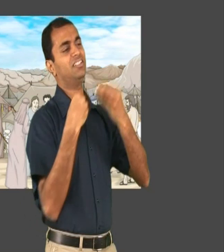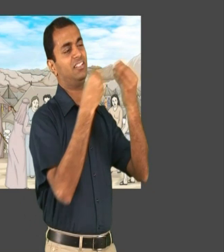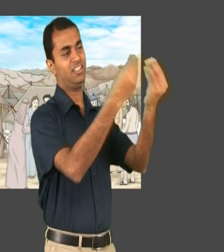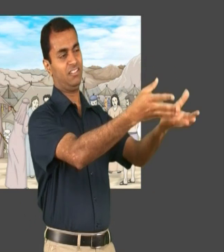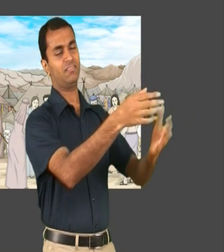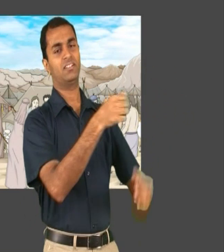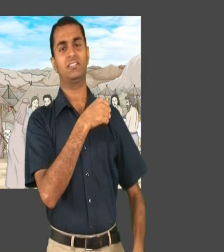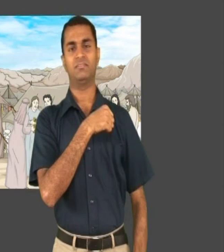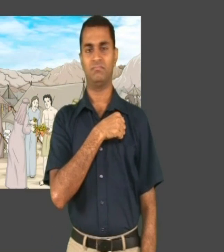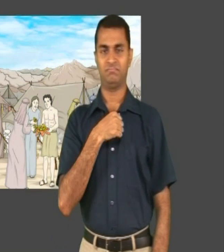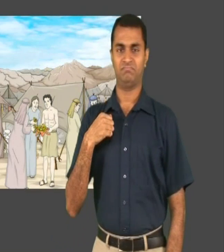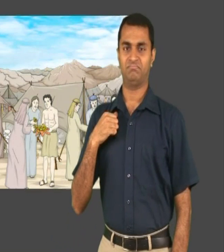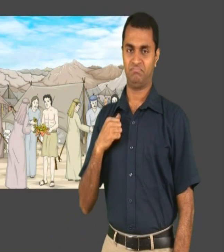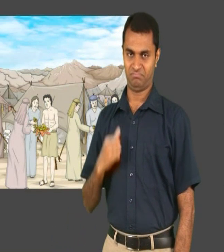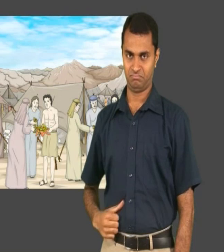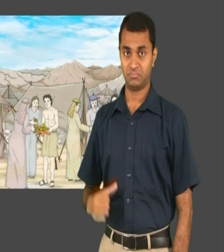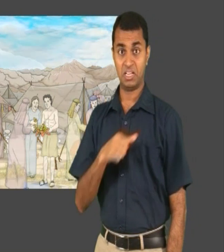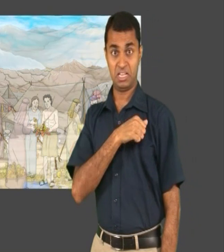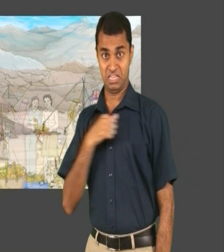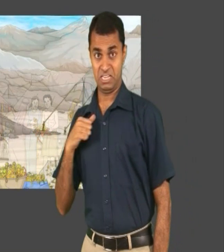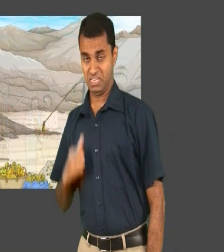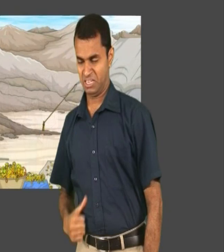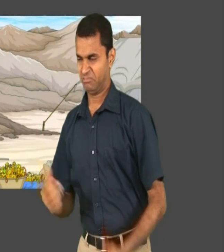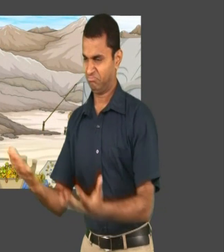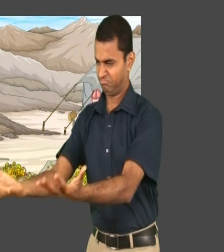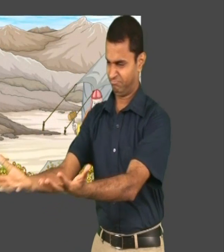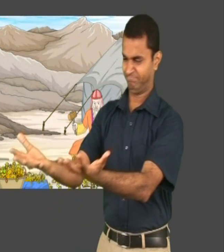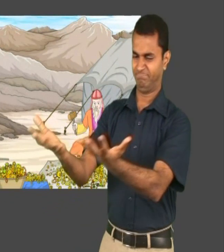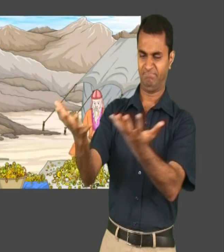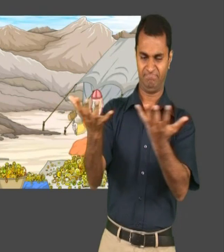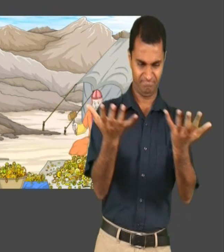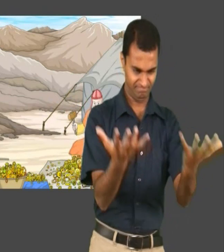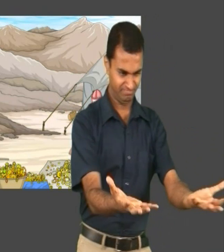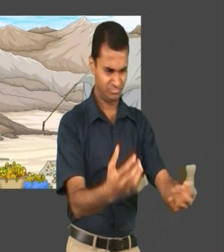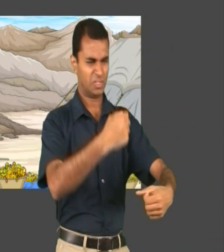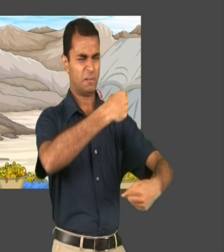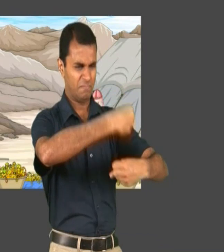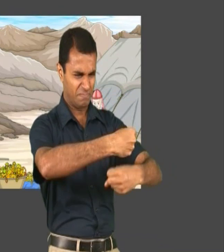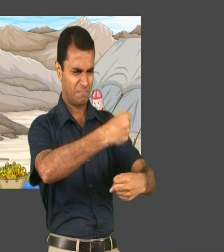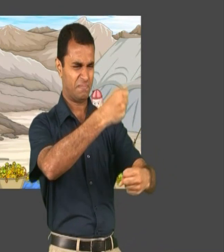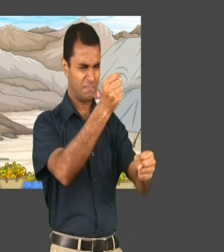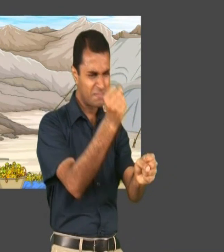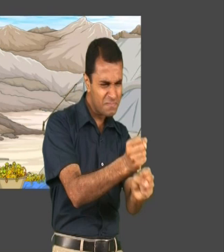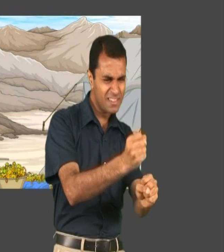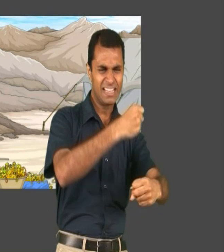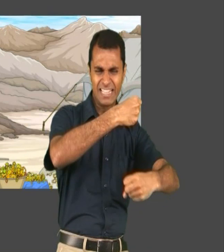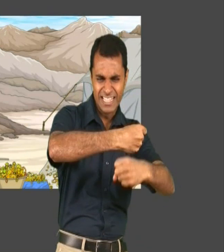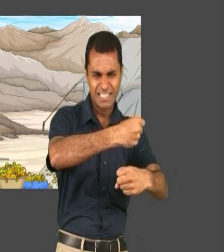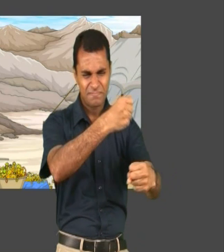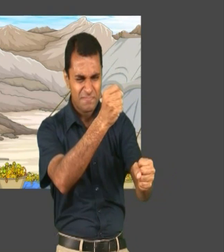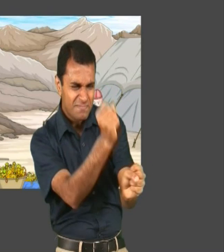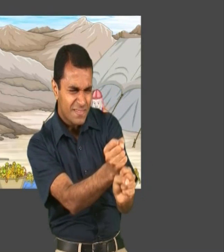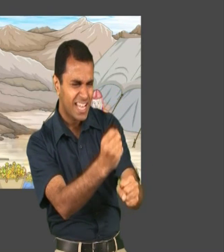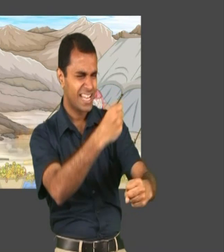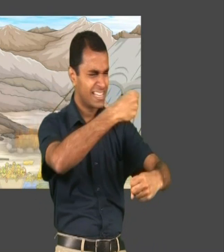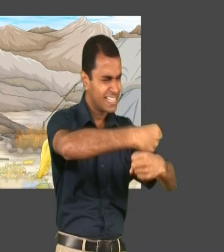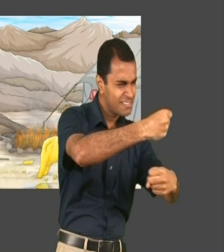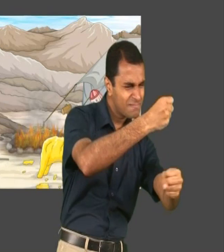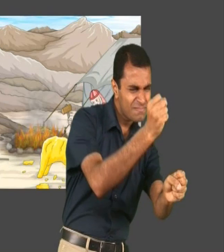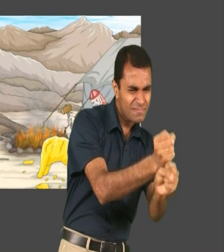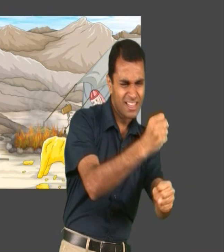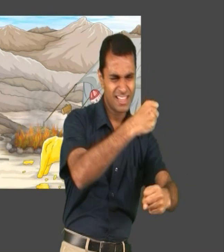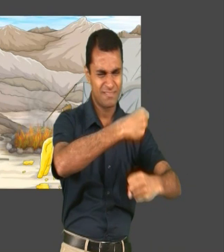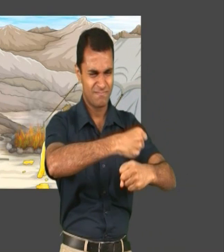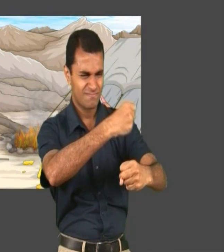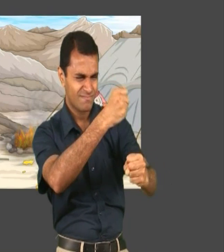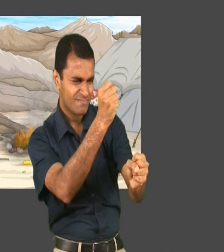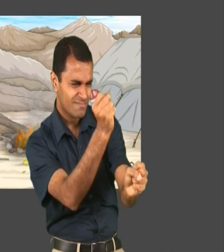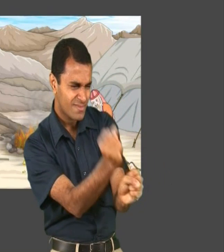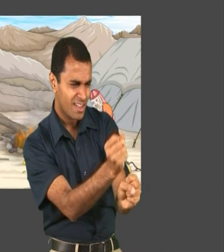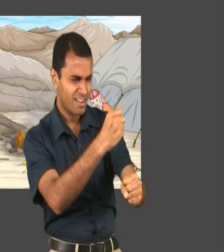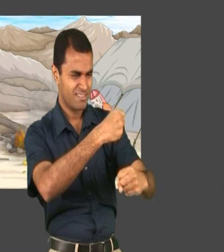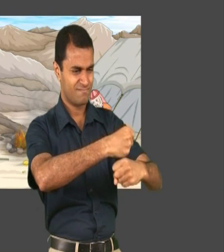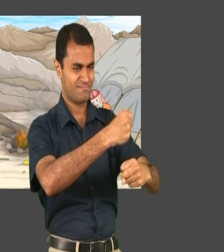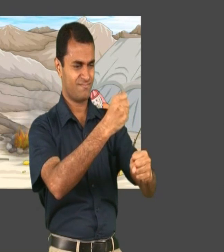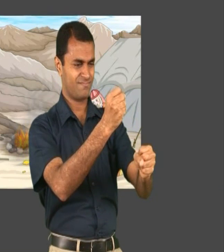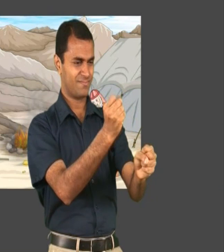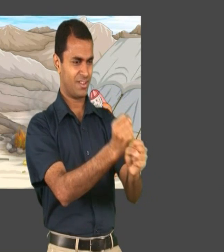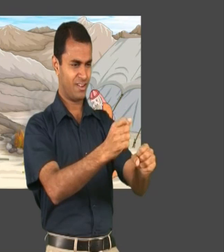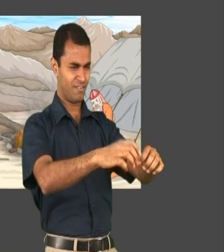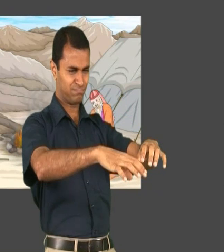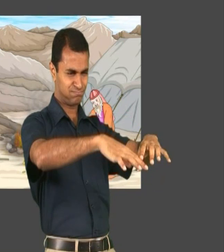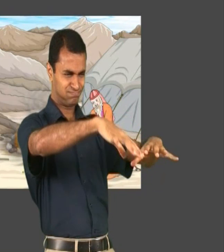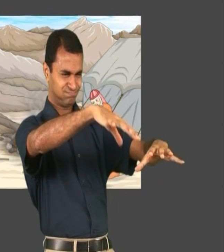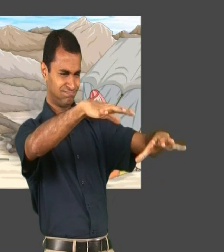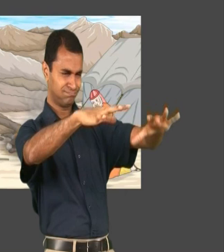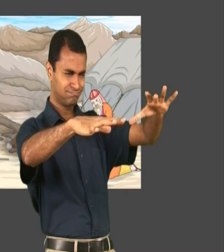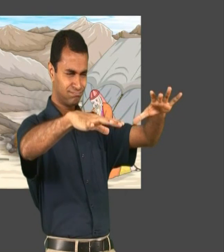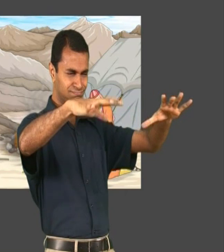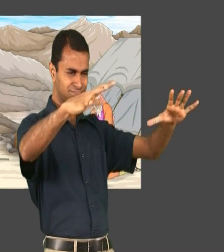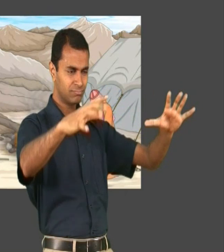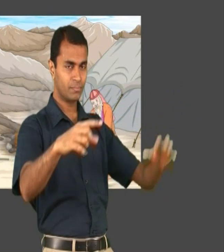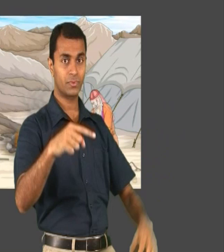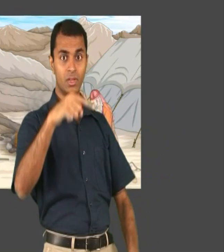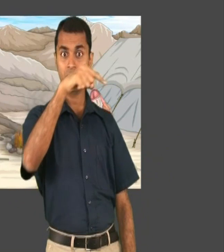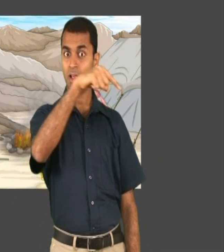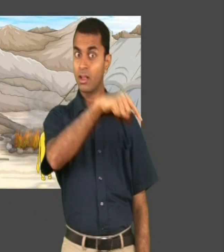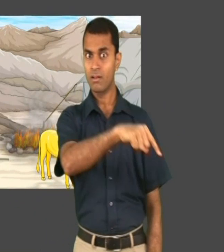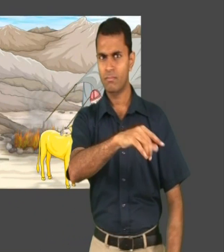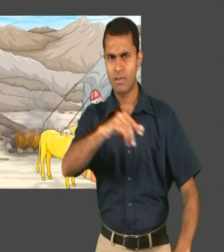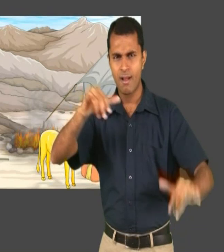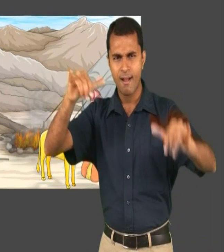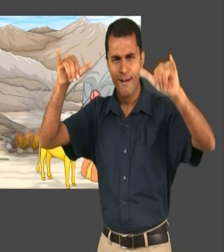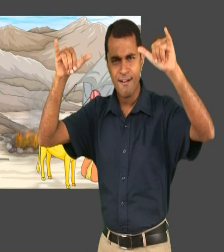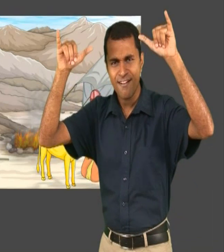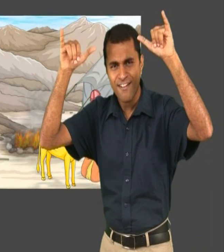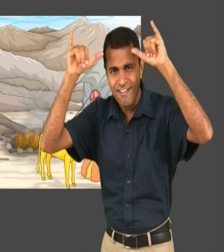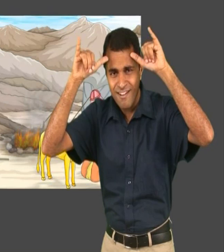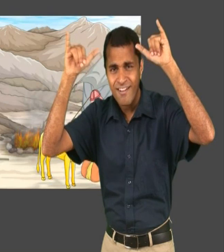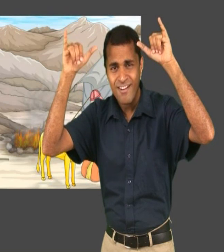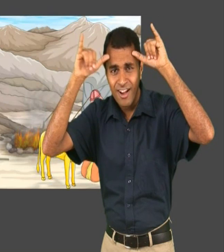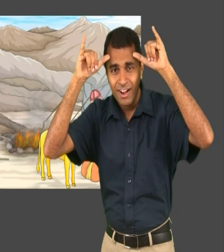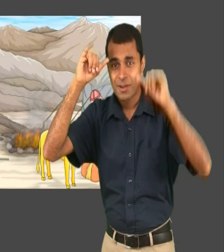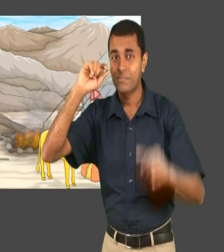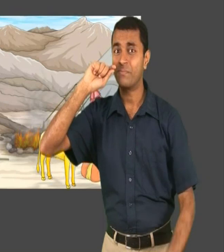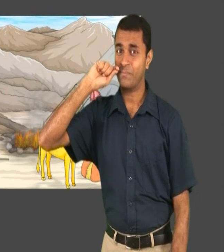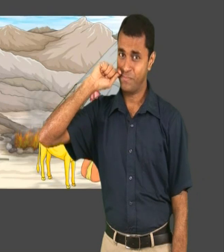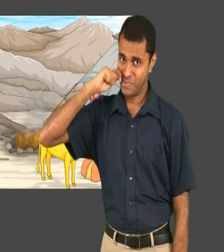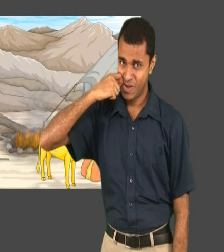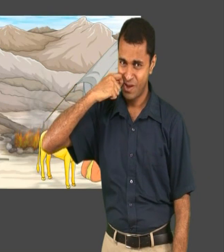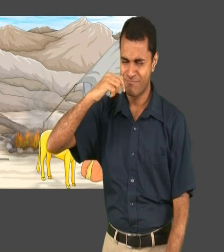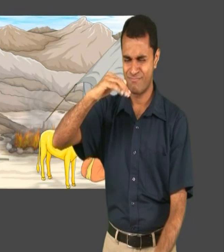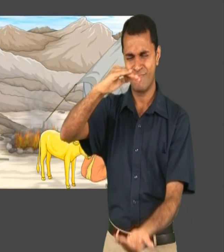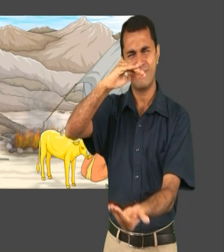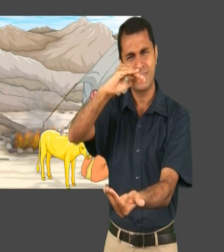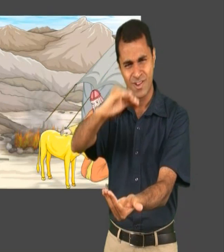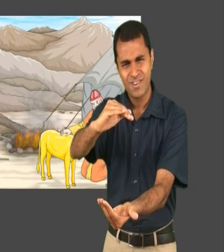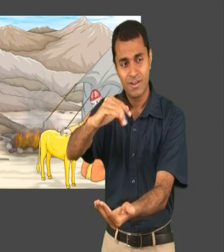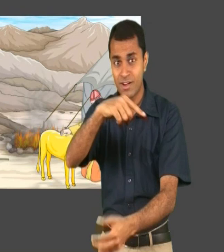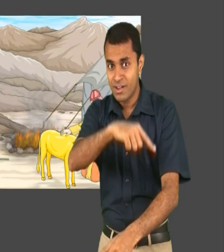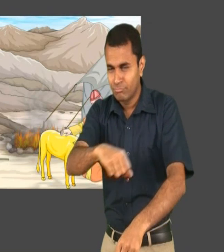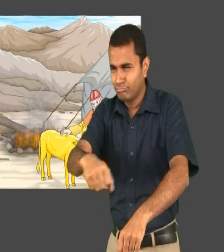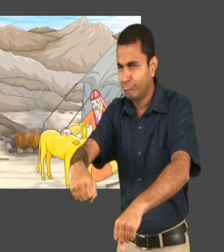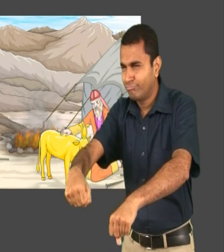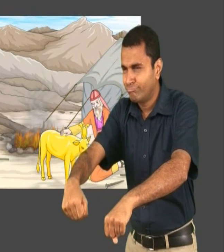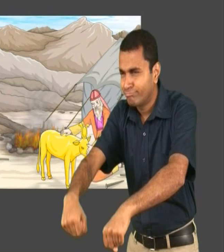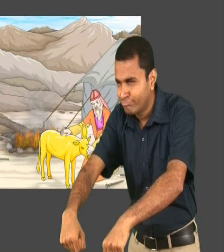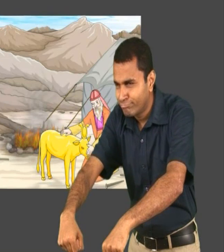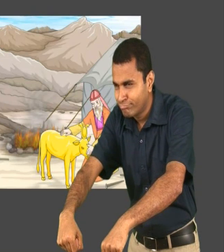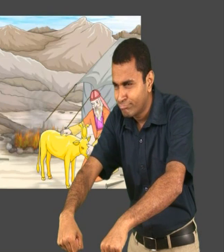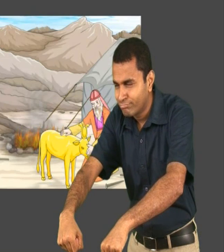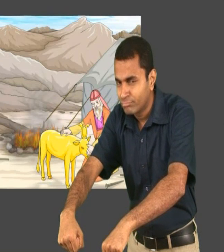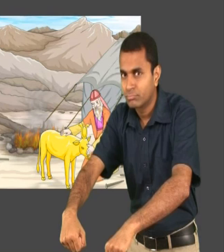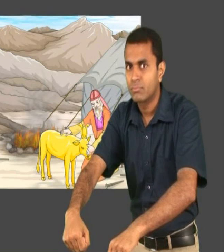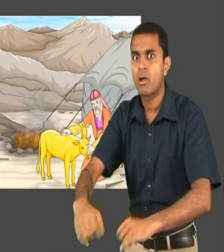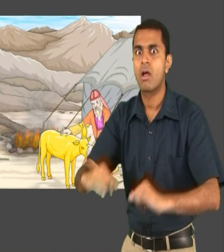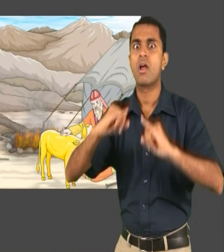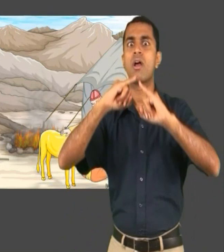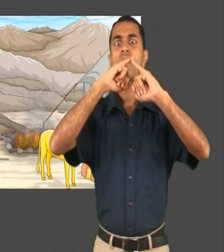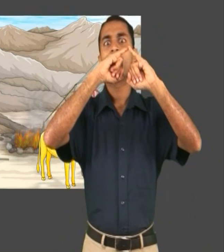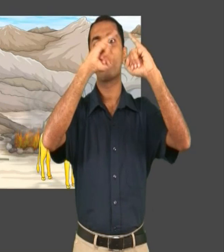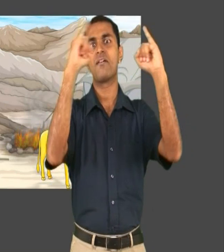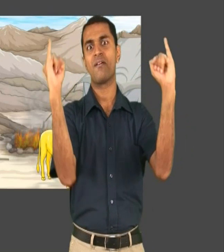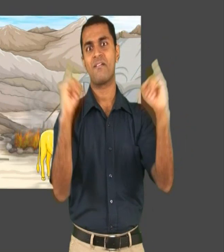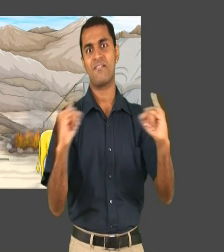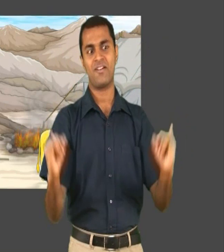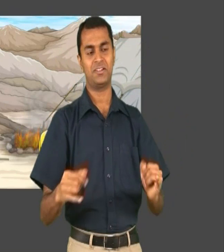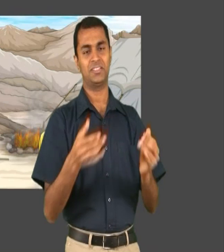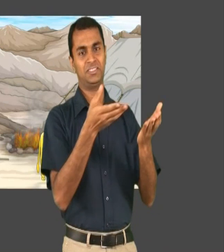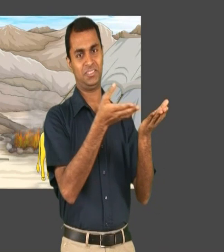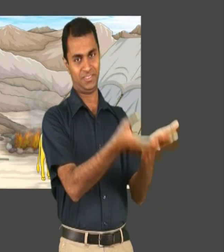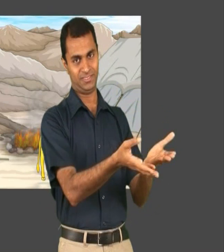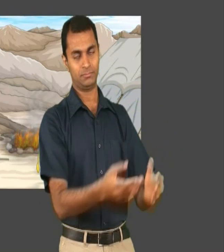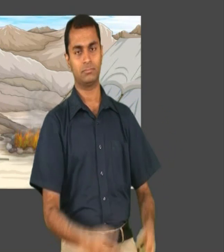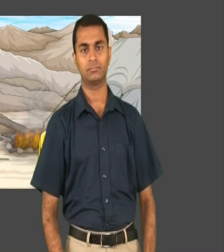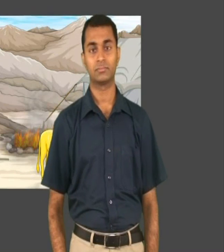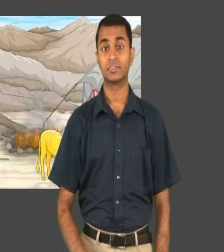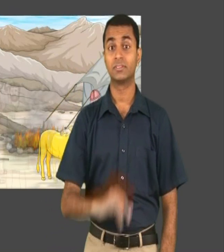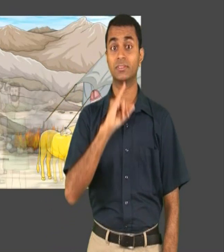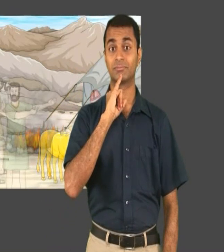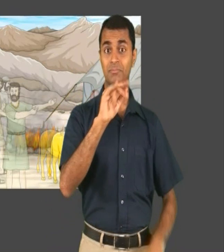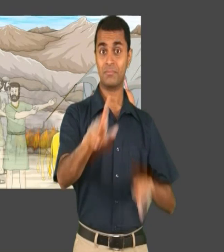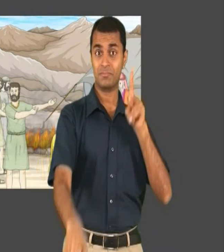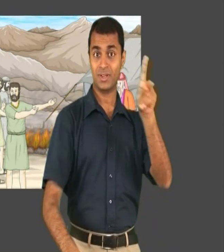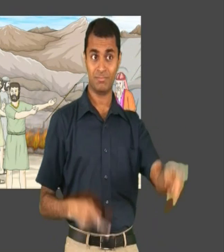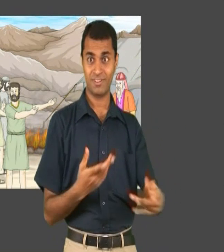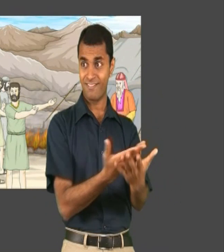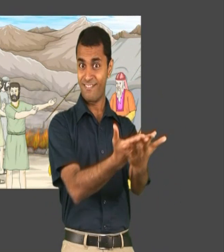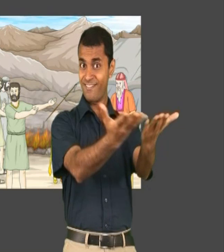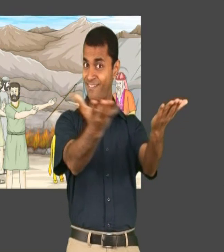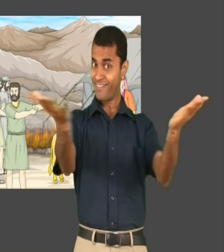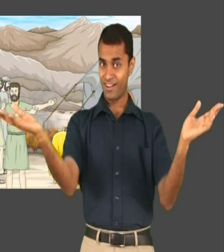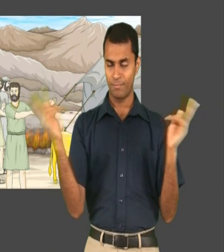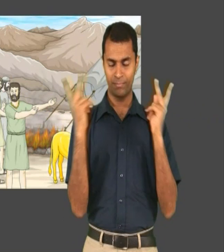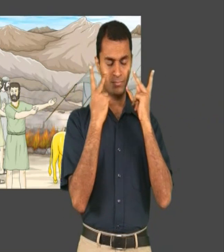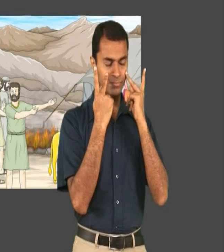He took the gold from their hands, and with an engraving tool he fashioned it into a molten calf.